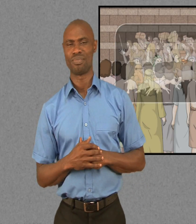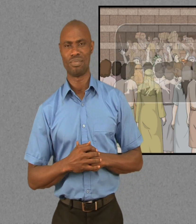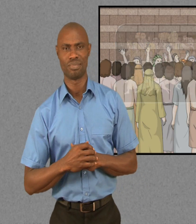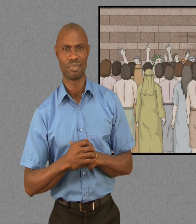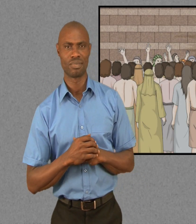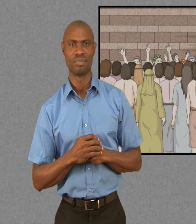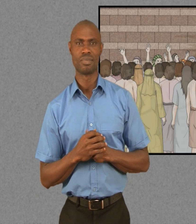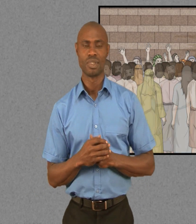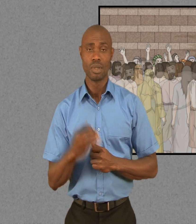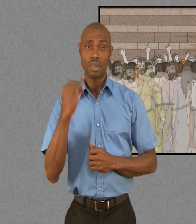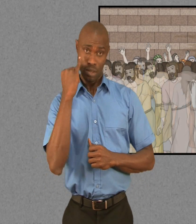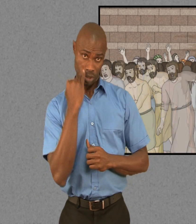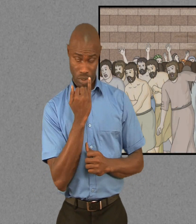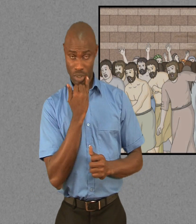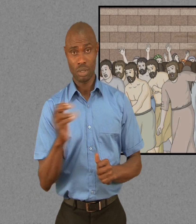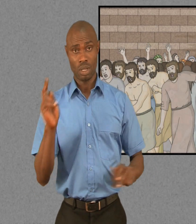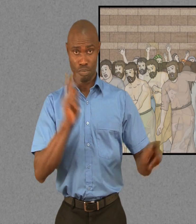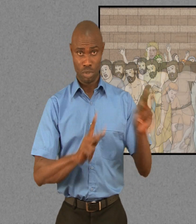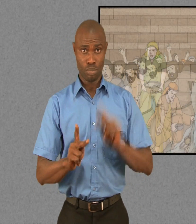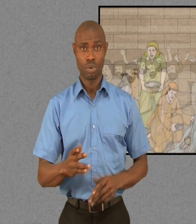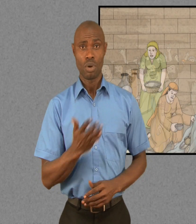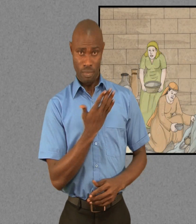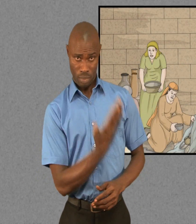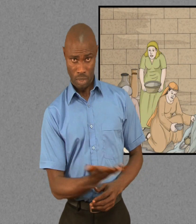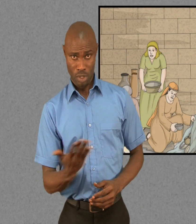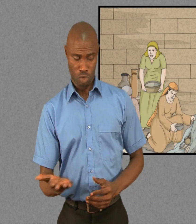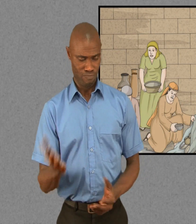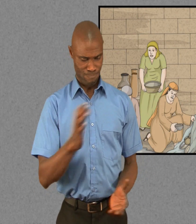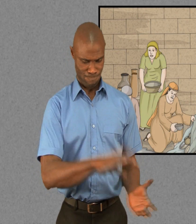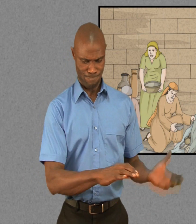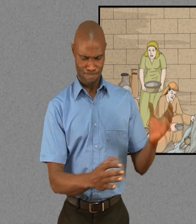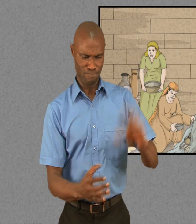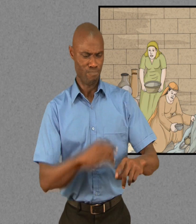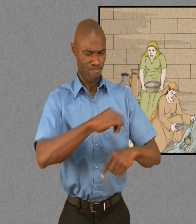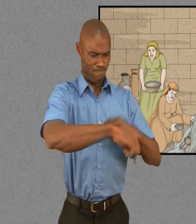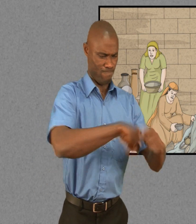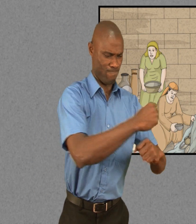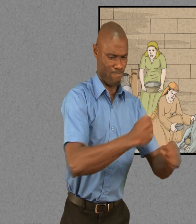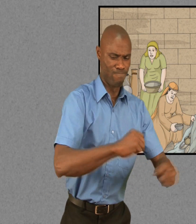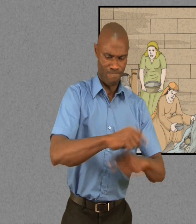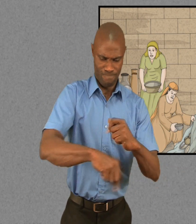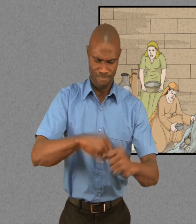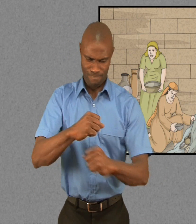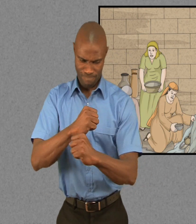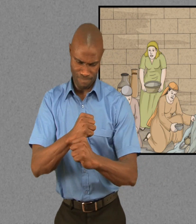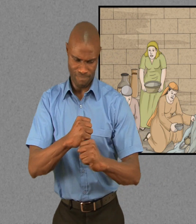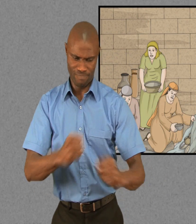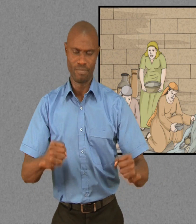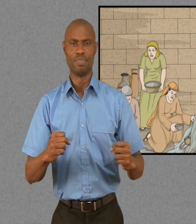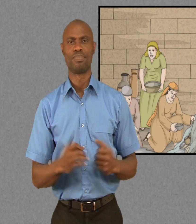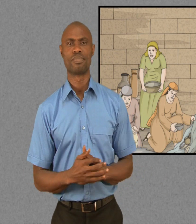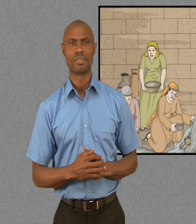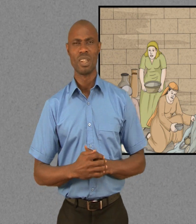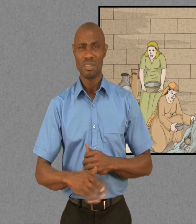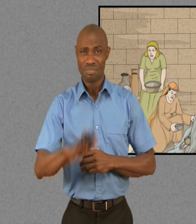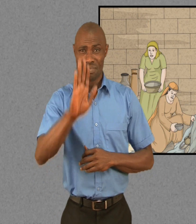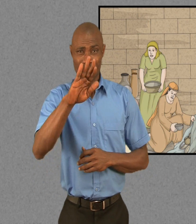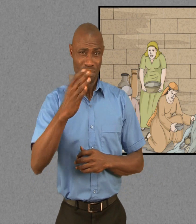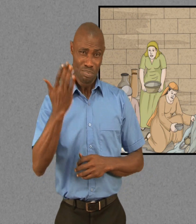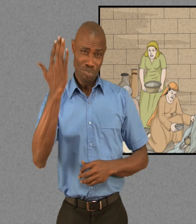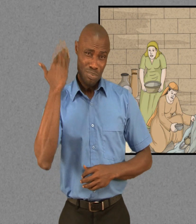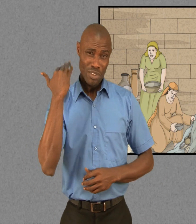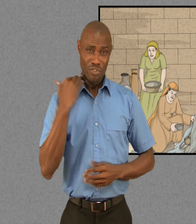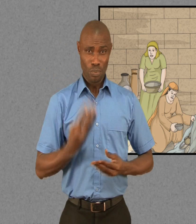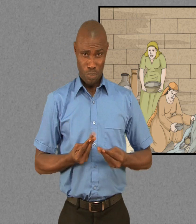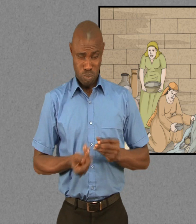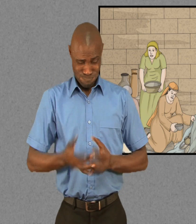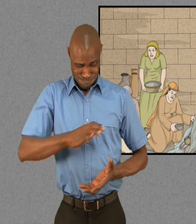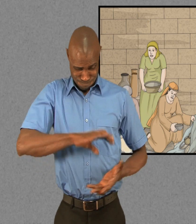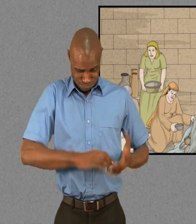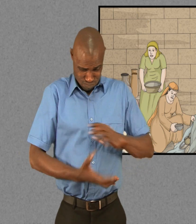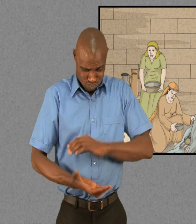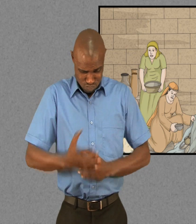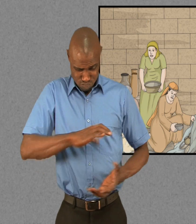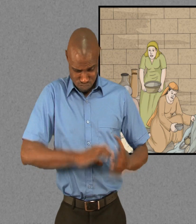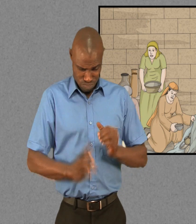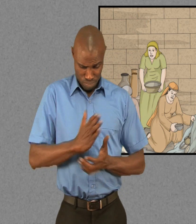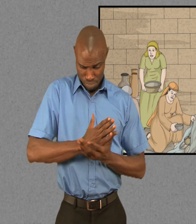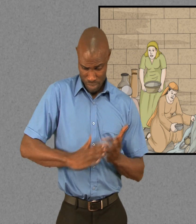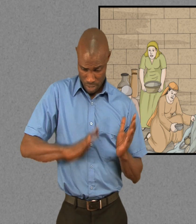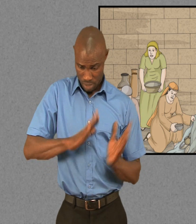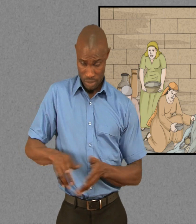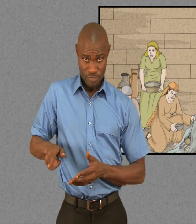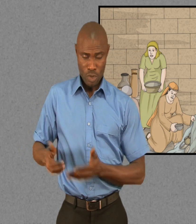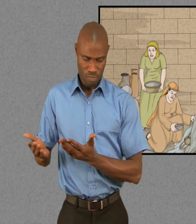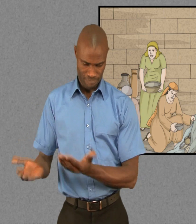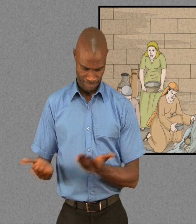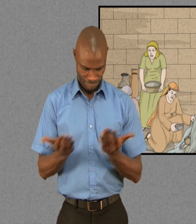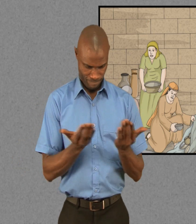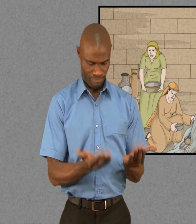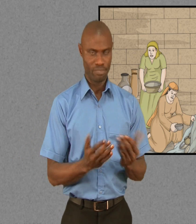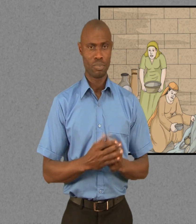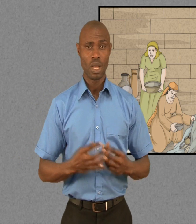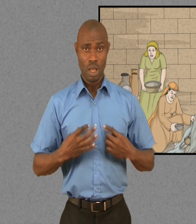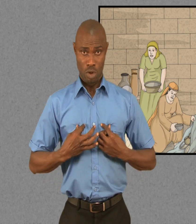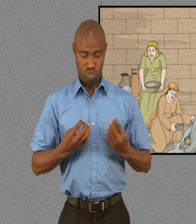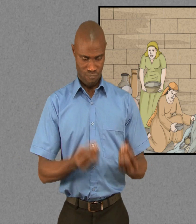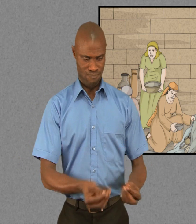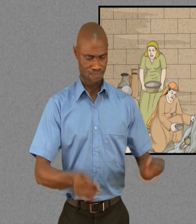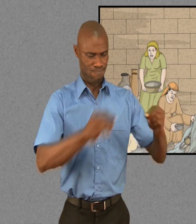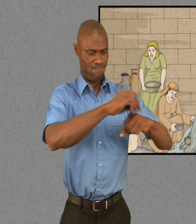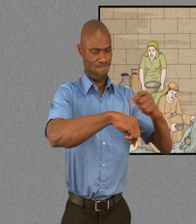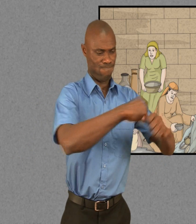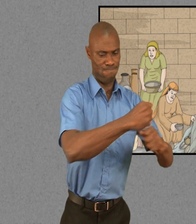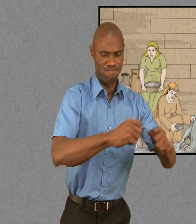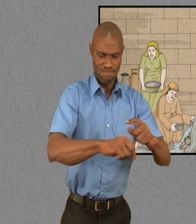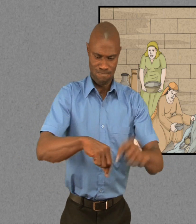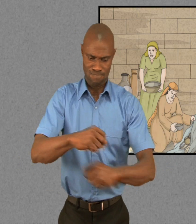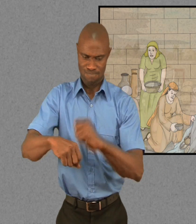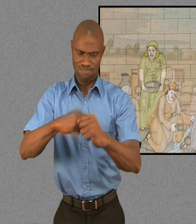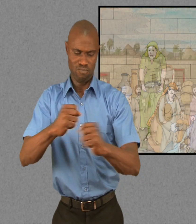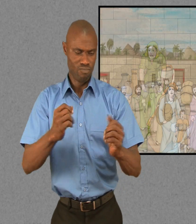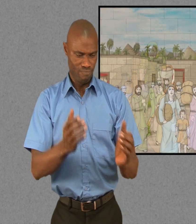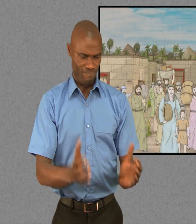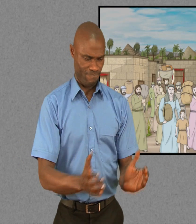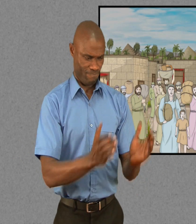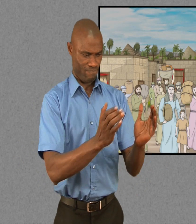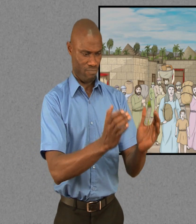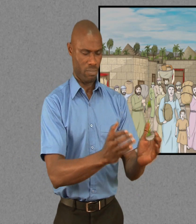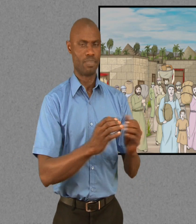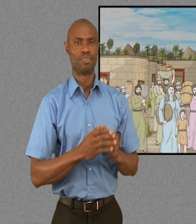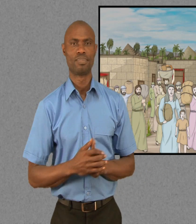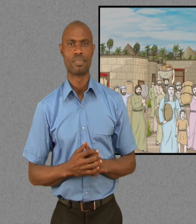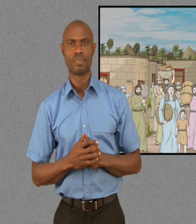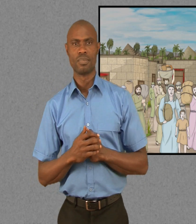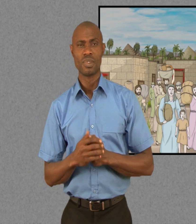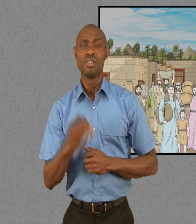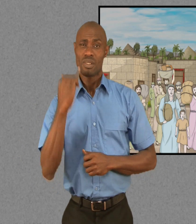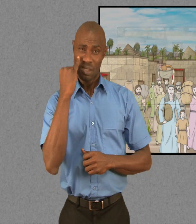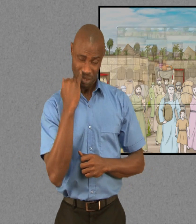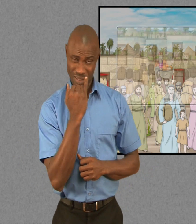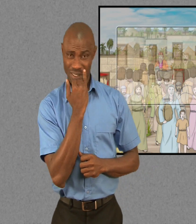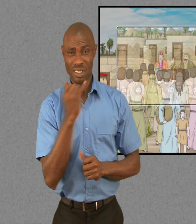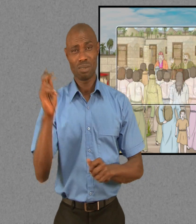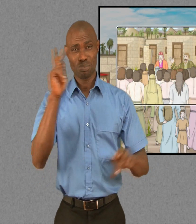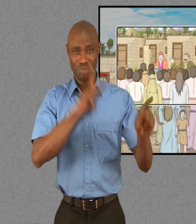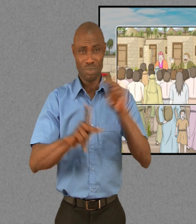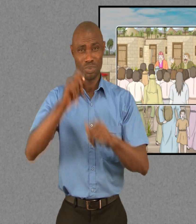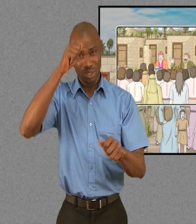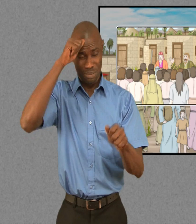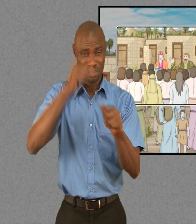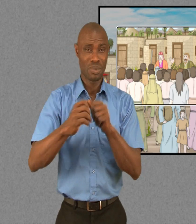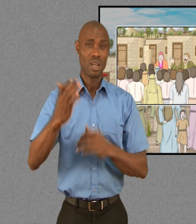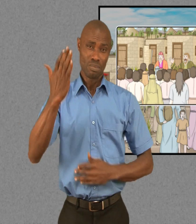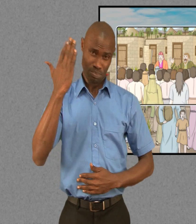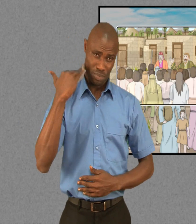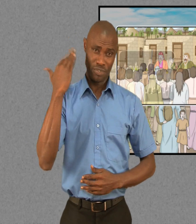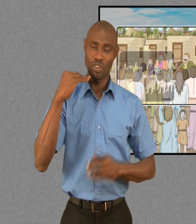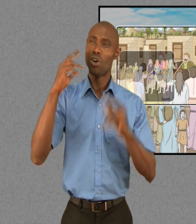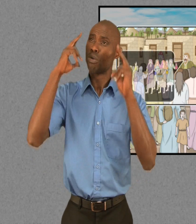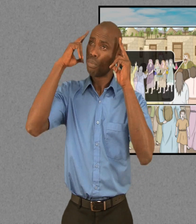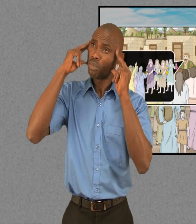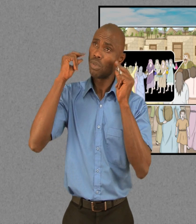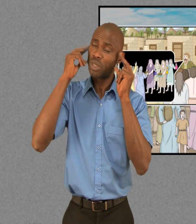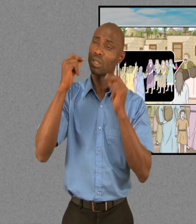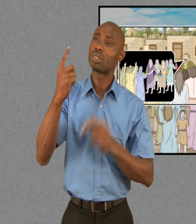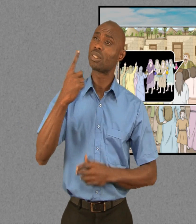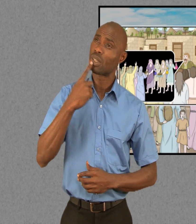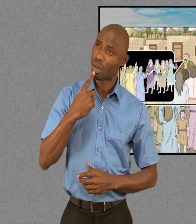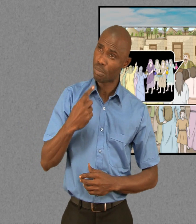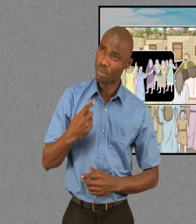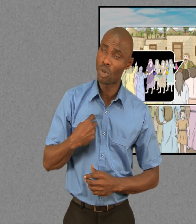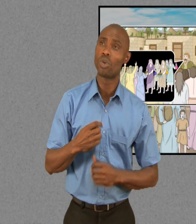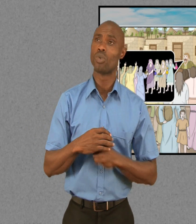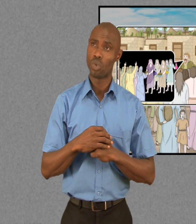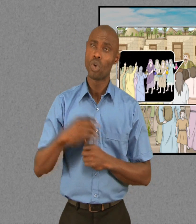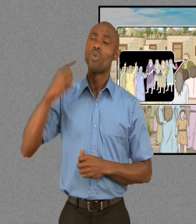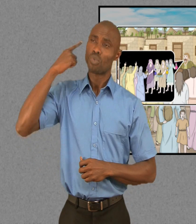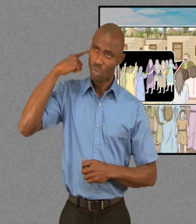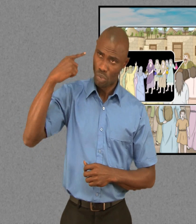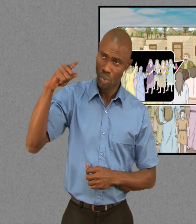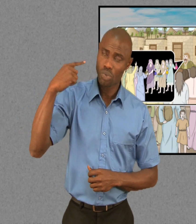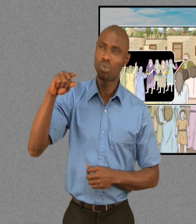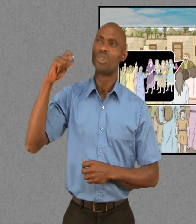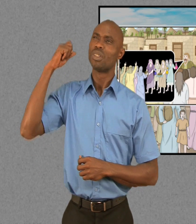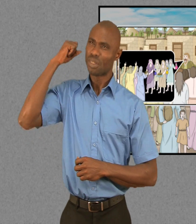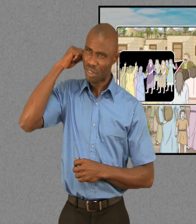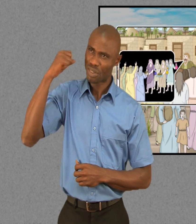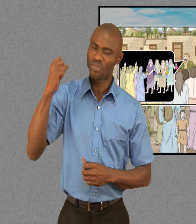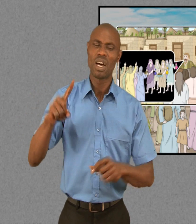So the people took their dough before it was leavened, carrying it on their shoulders in kneading bowls wrapped in clothing.